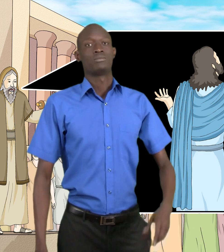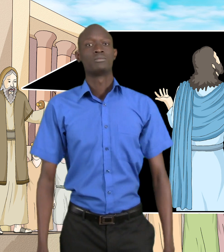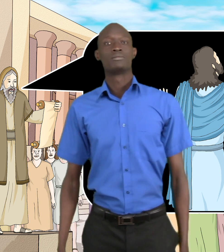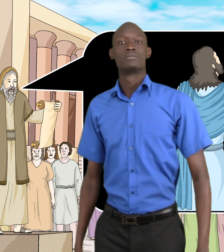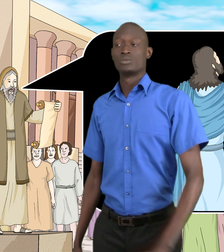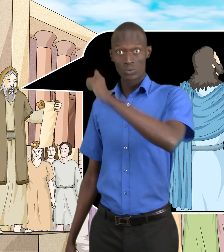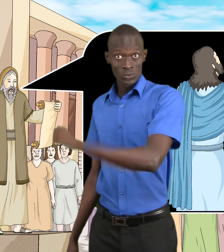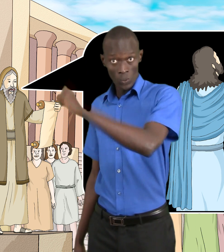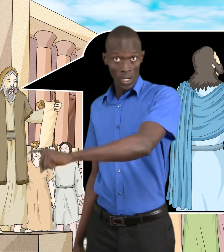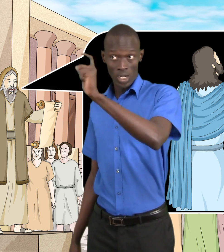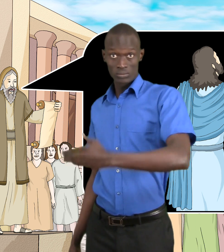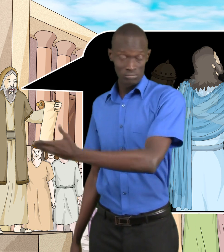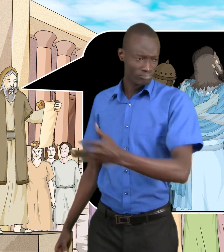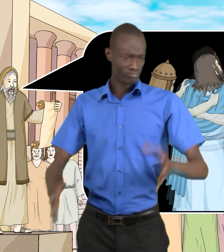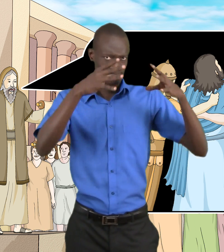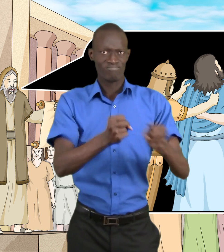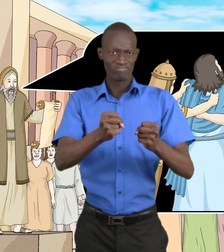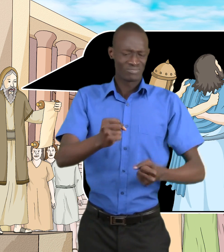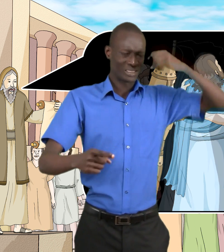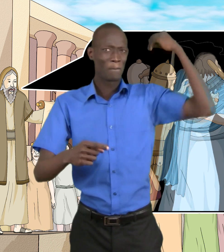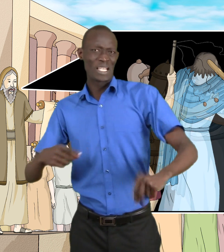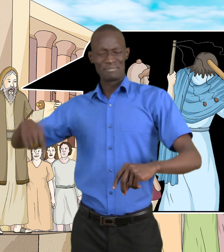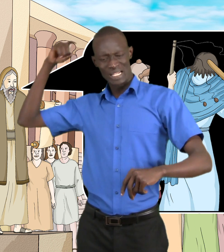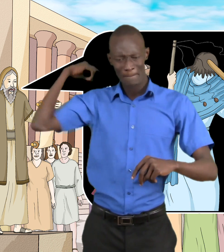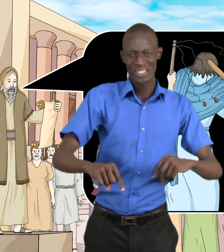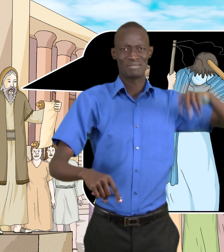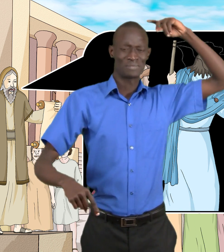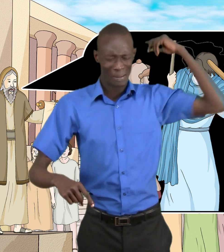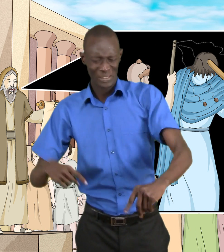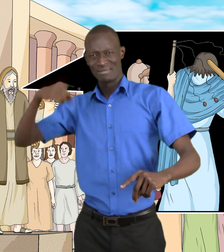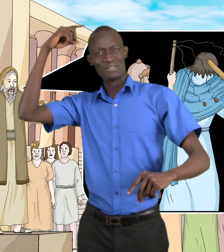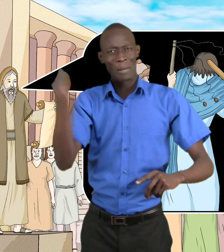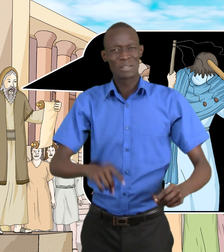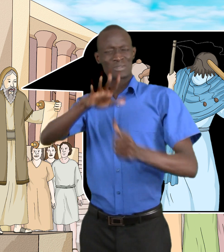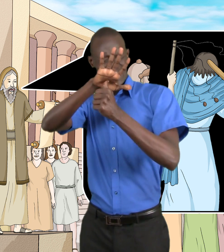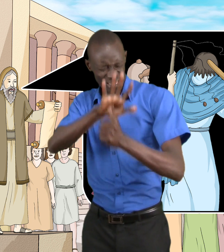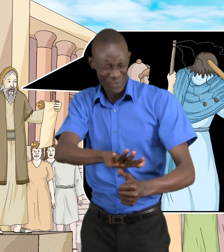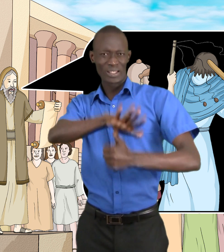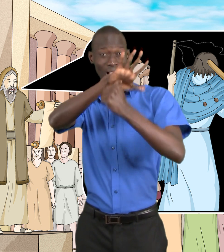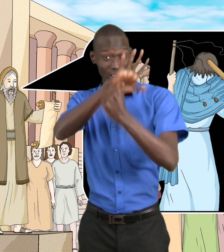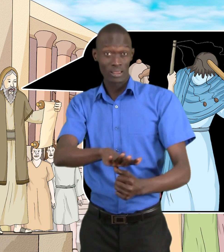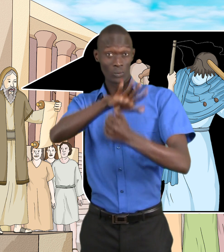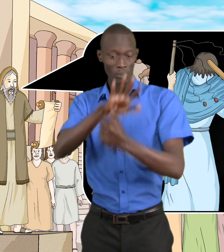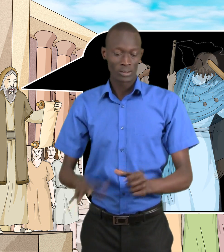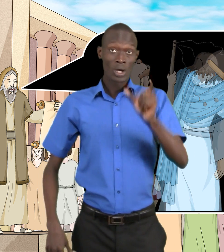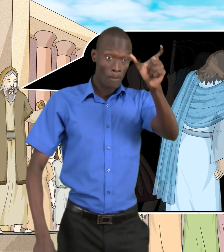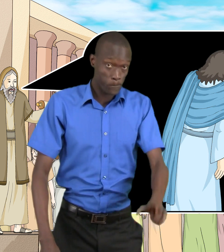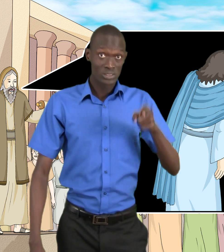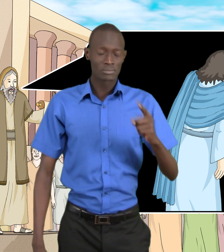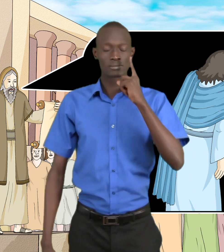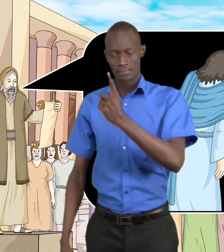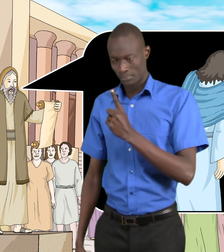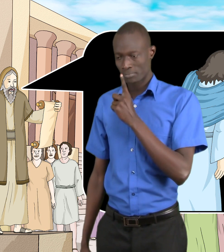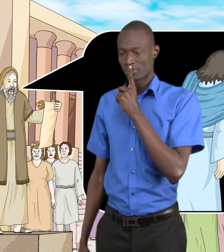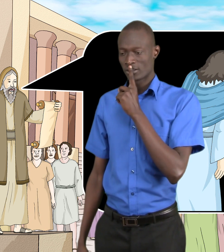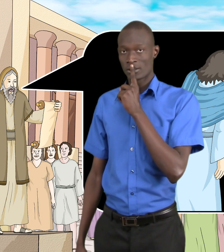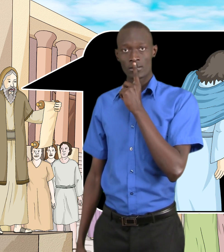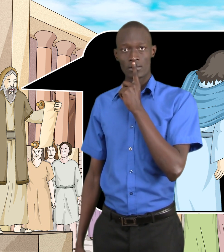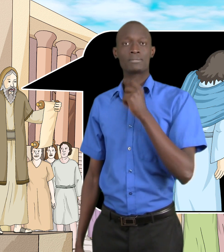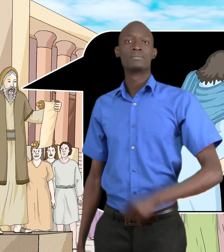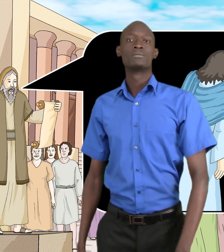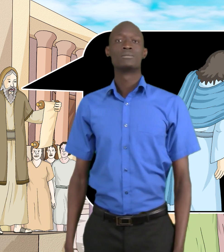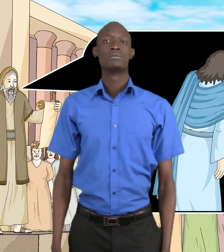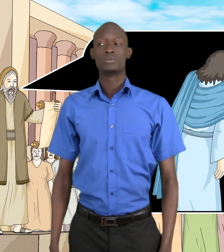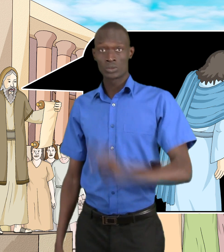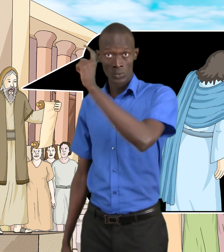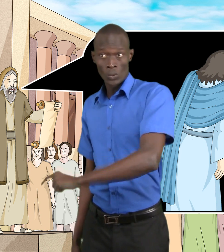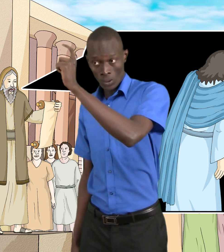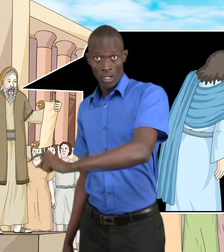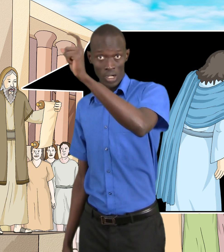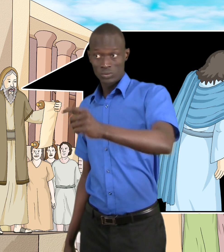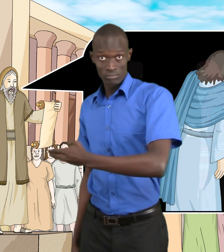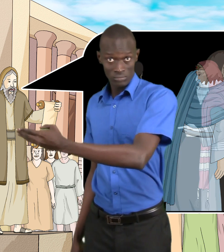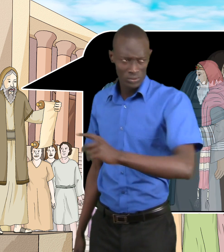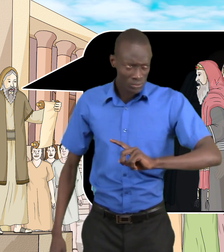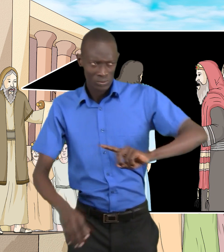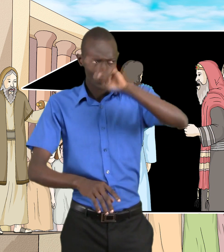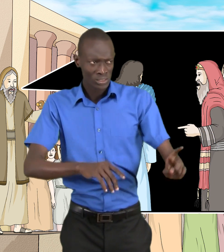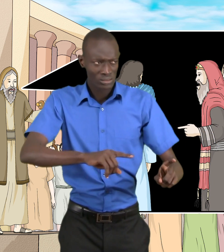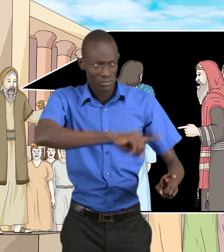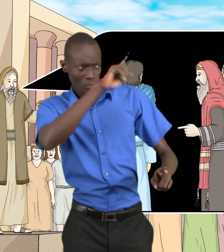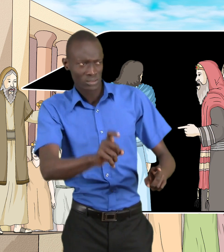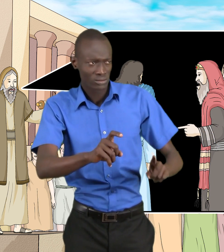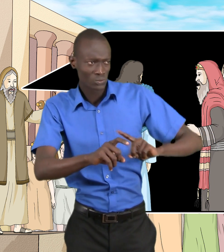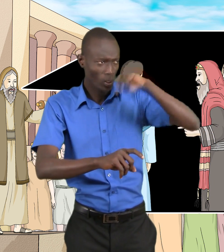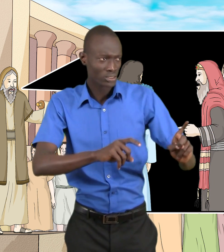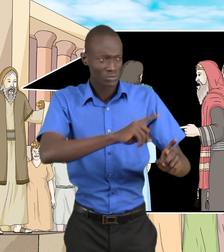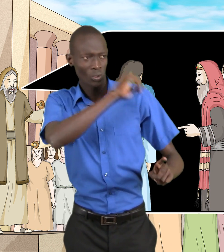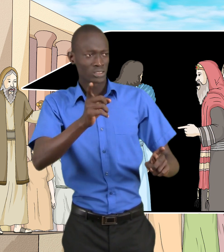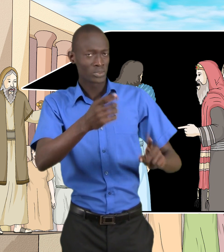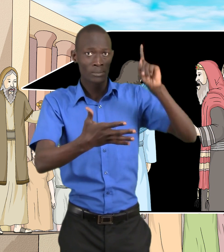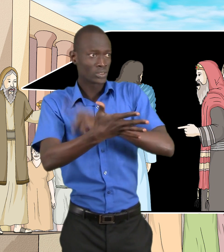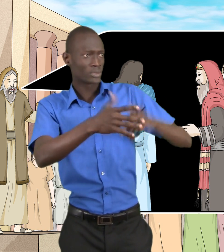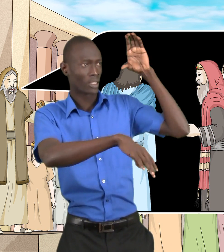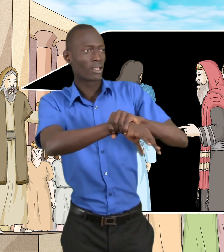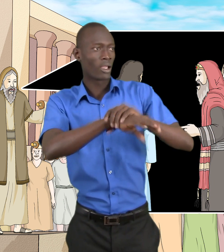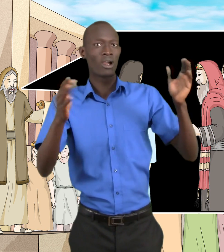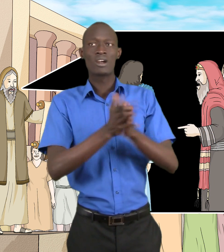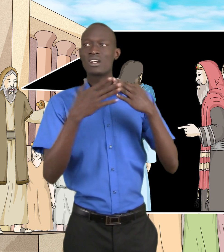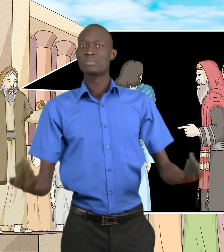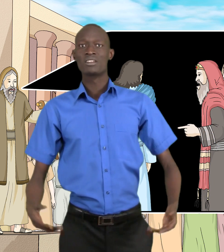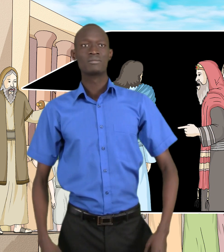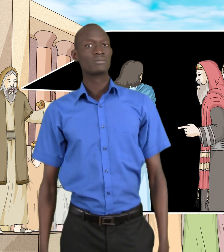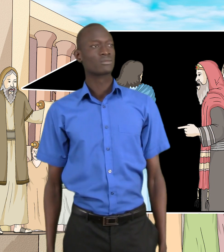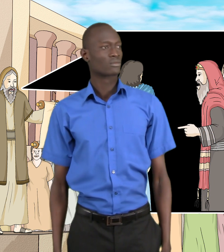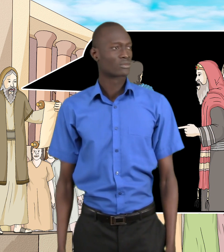He was oppressed and afflicted, yet He did not open His mouth.